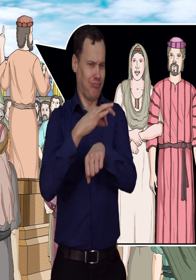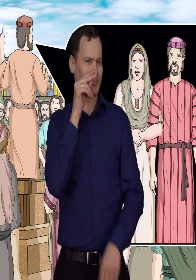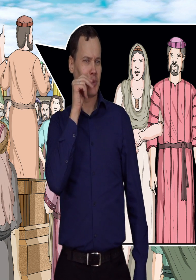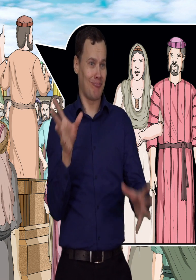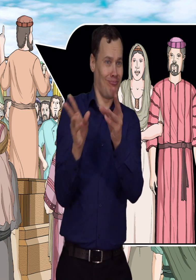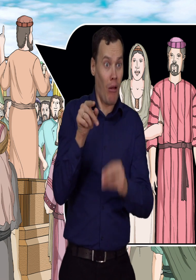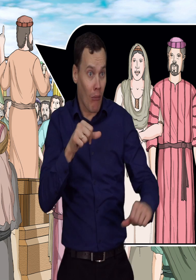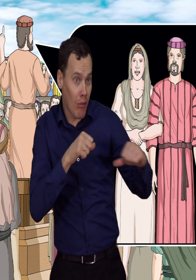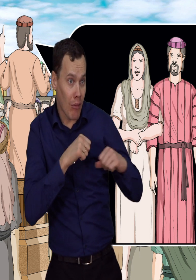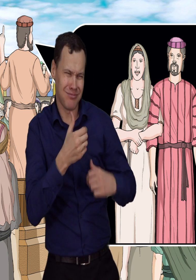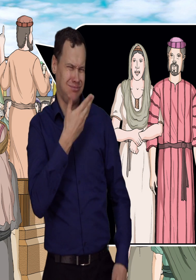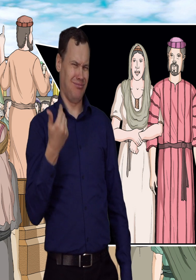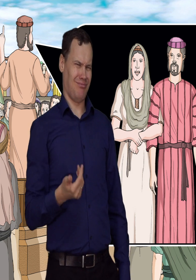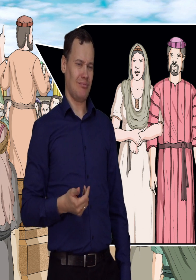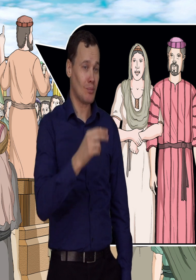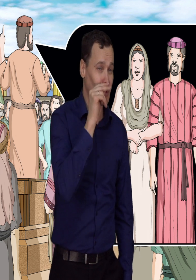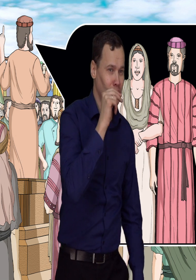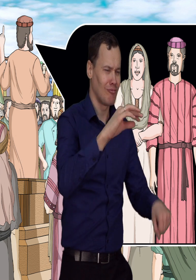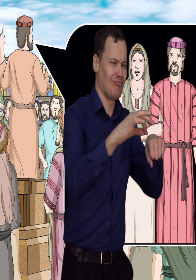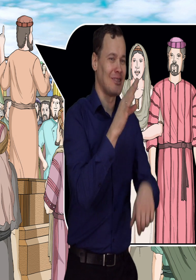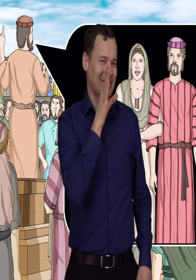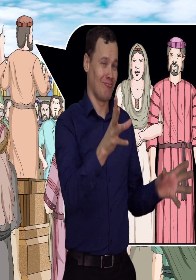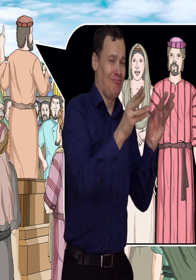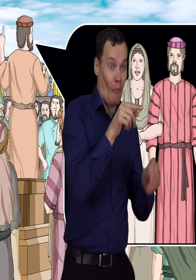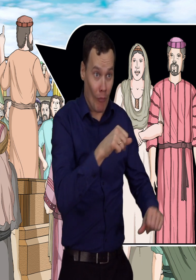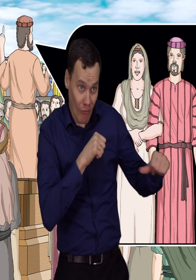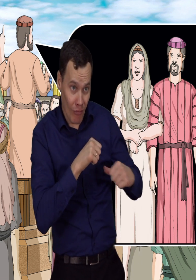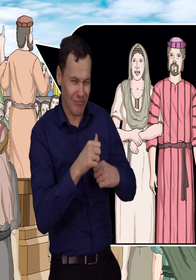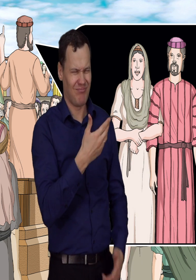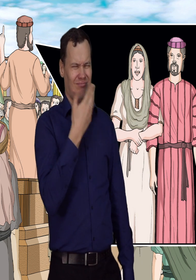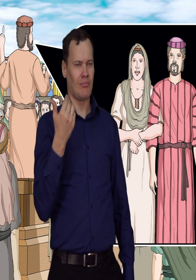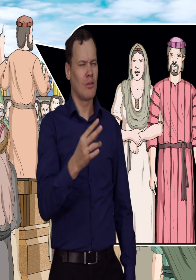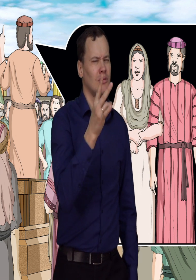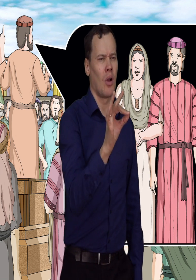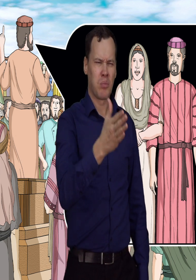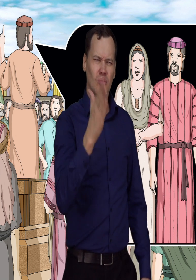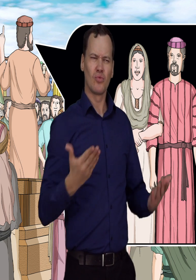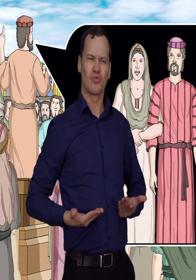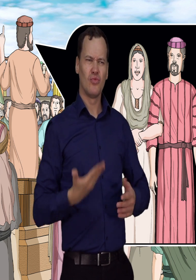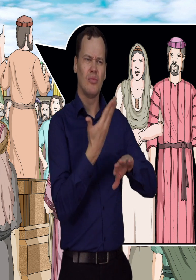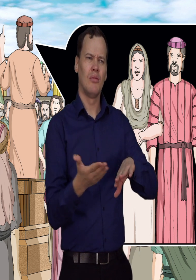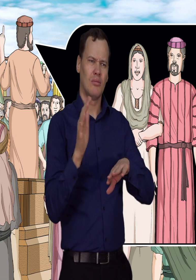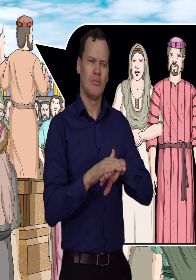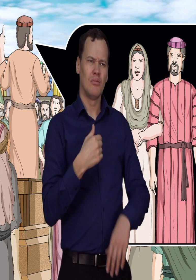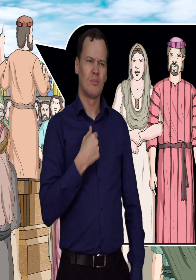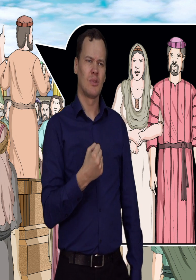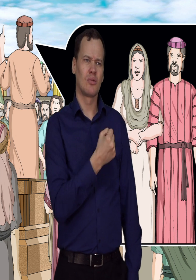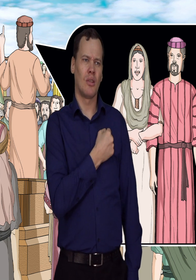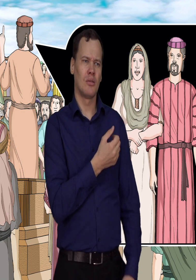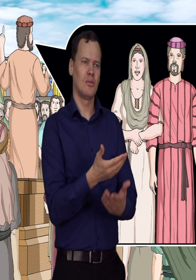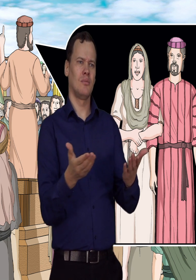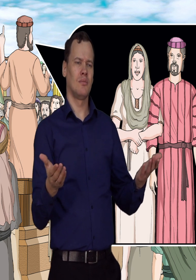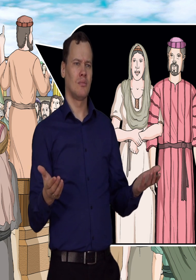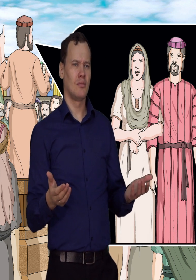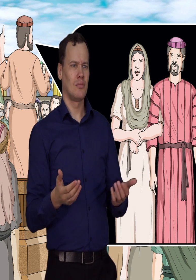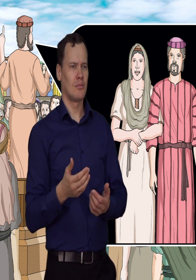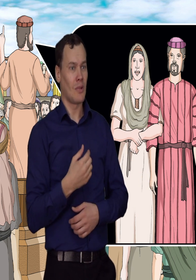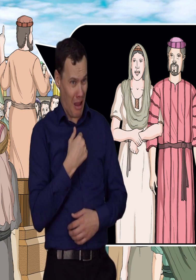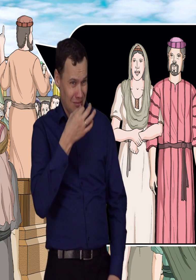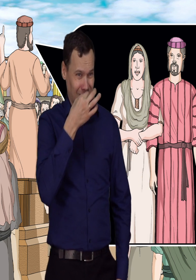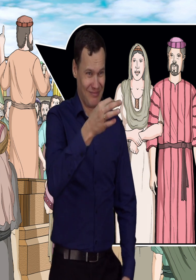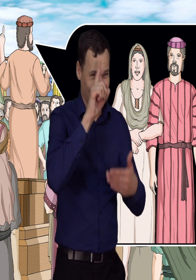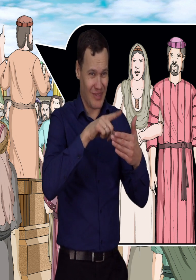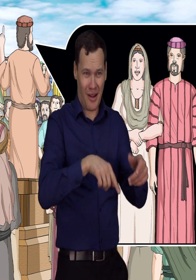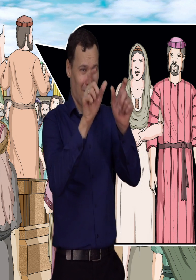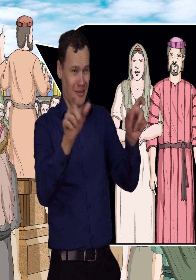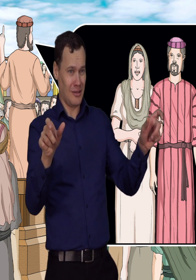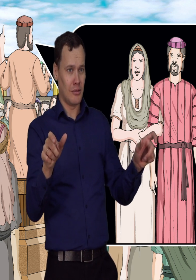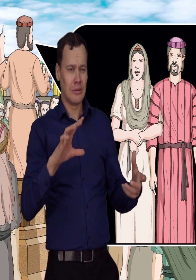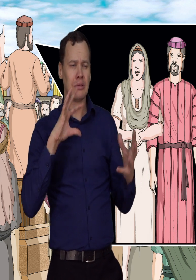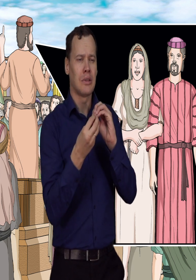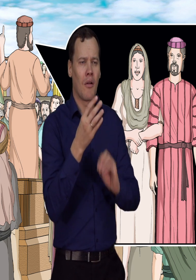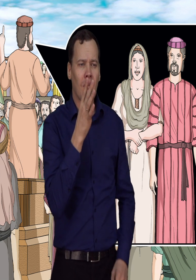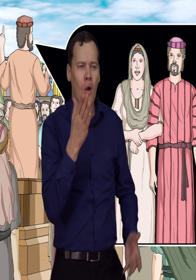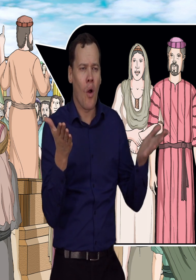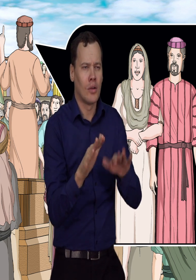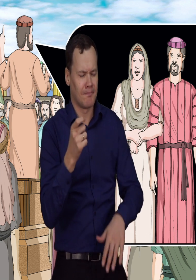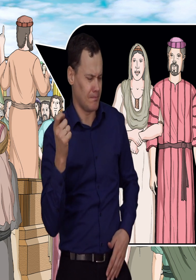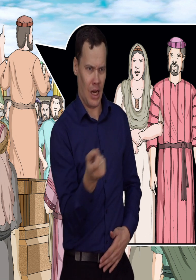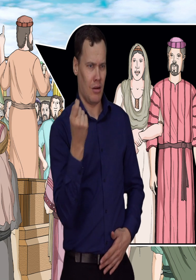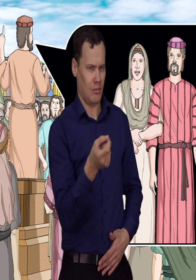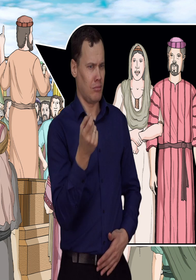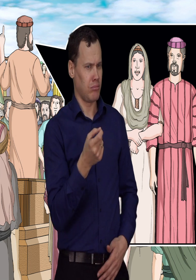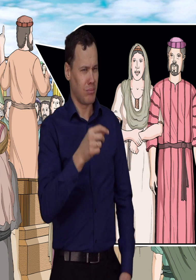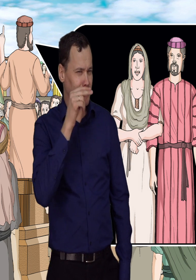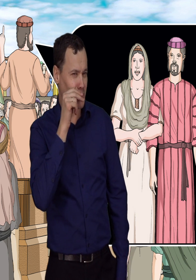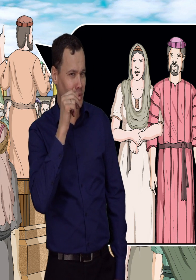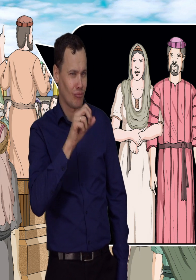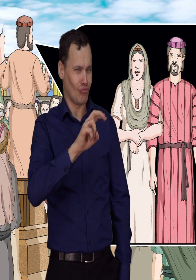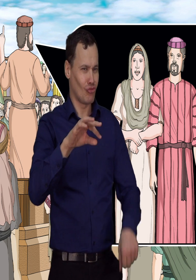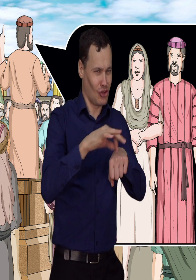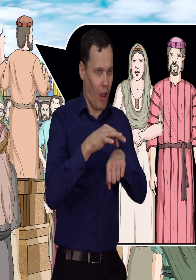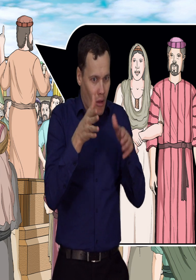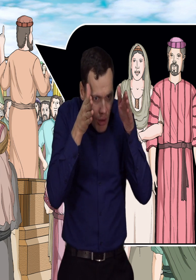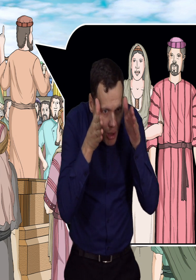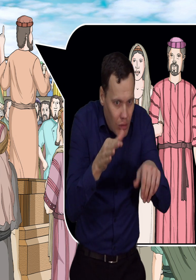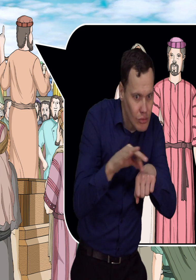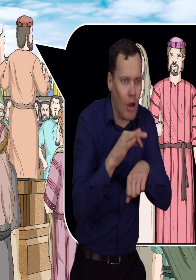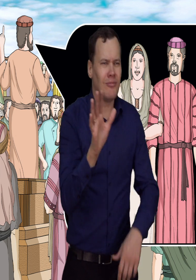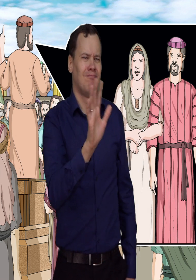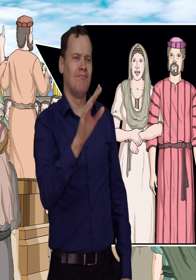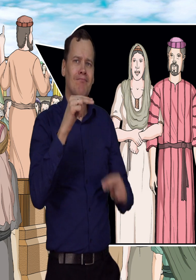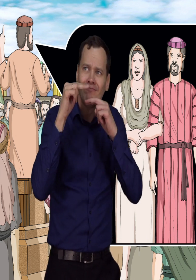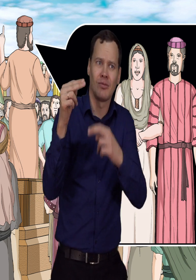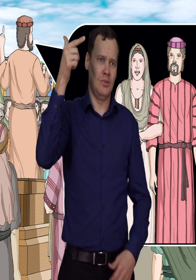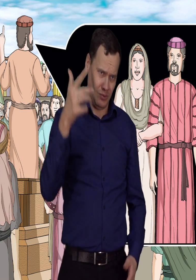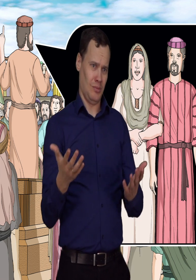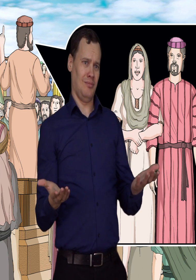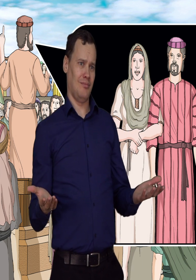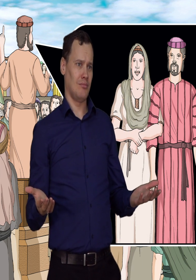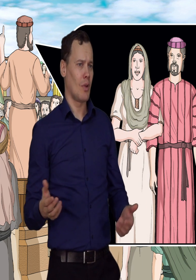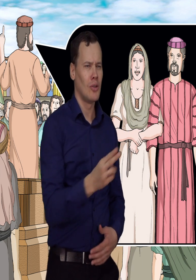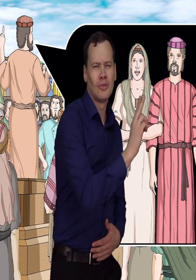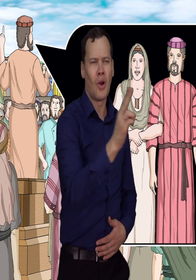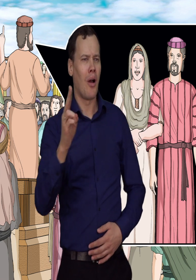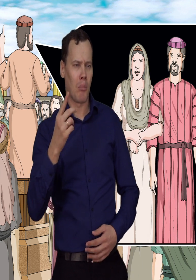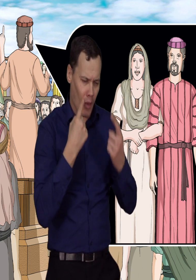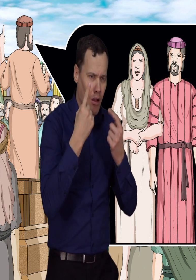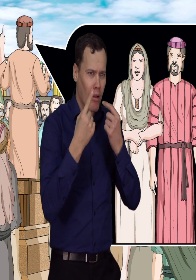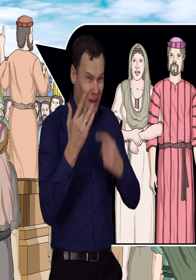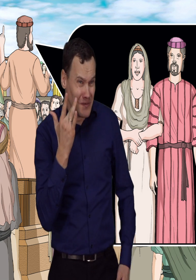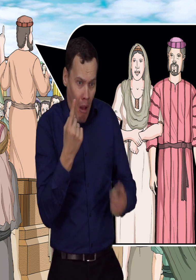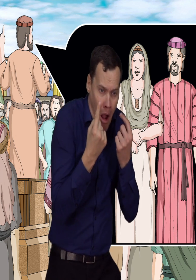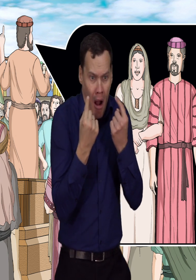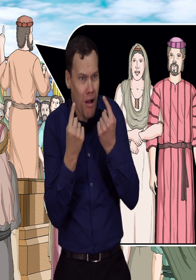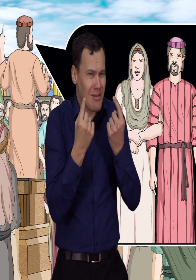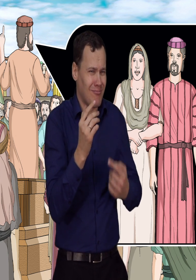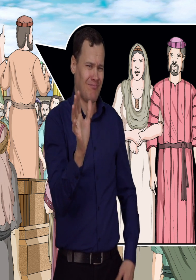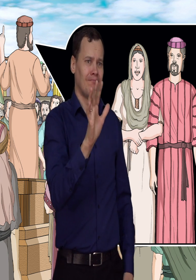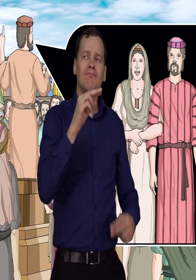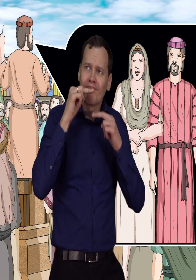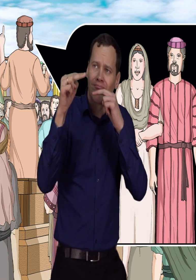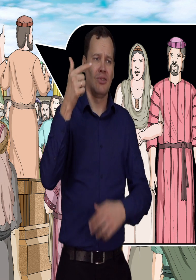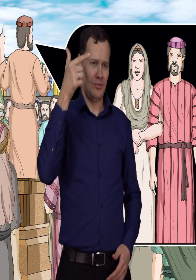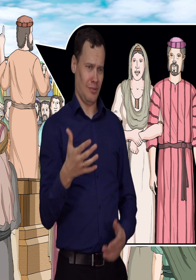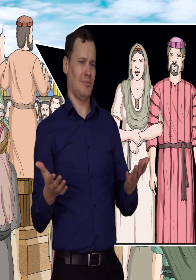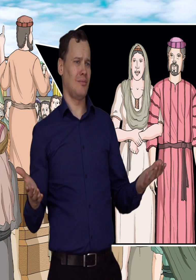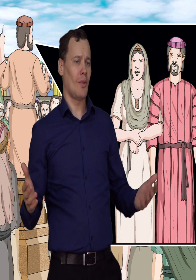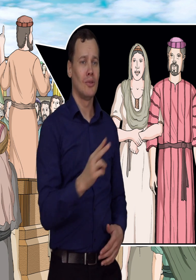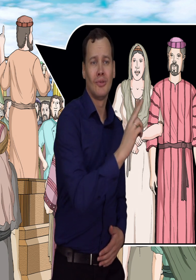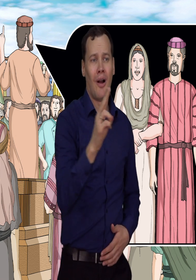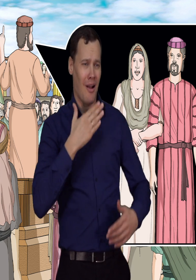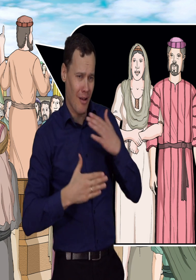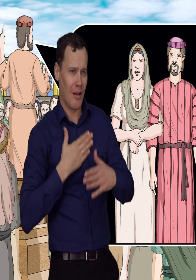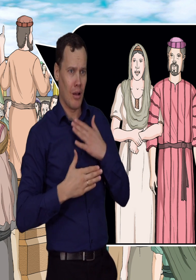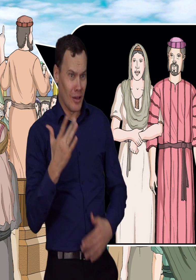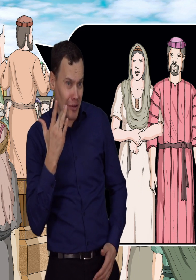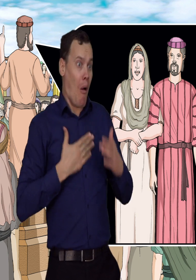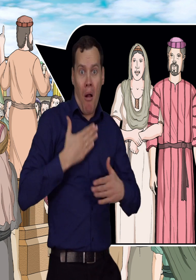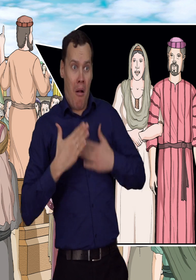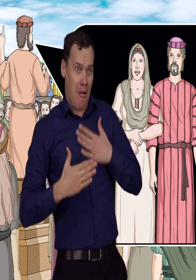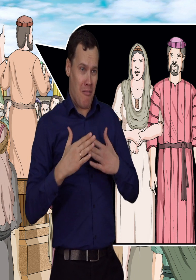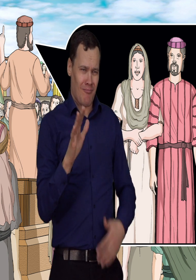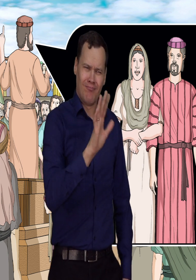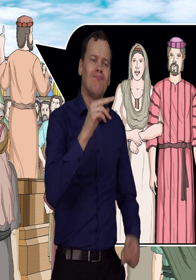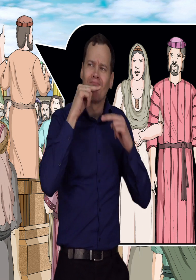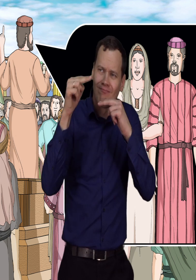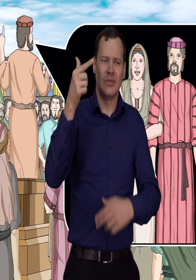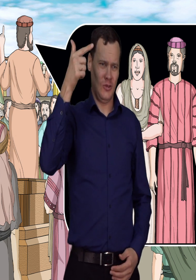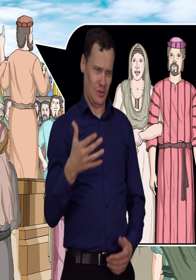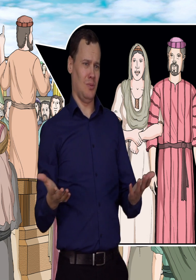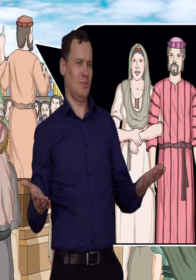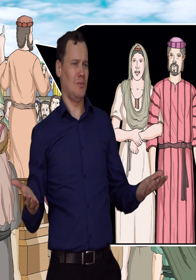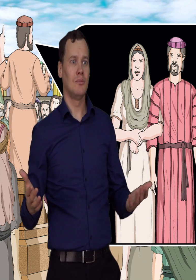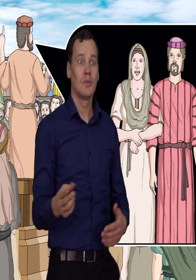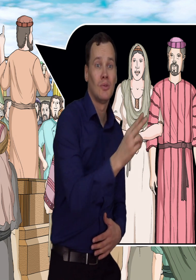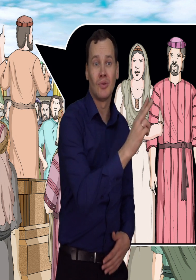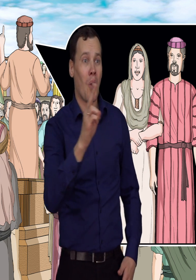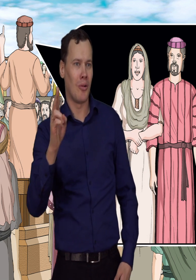I am saying this for your own good, not to restrict you, but in order to promote proper decorum and undivided devotion to the Lord.